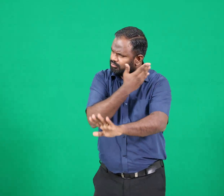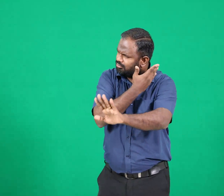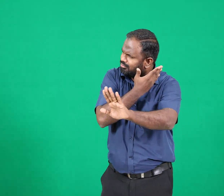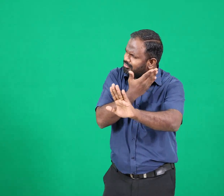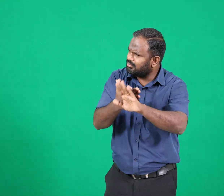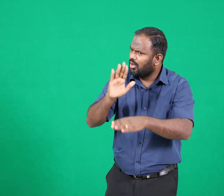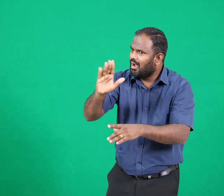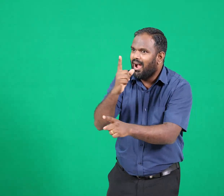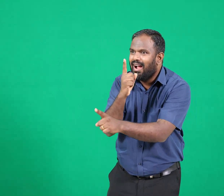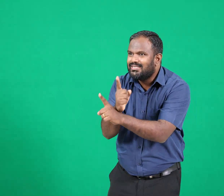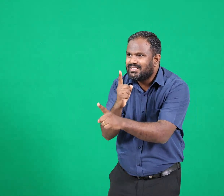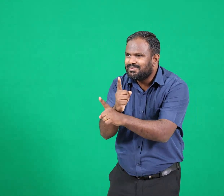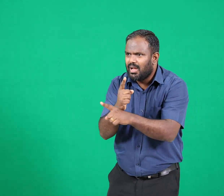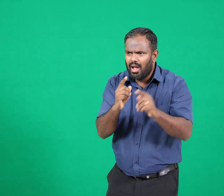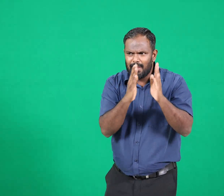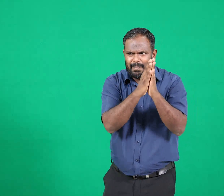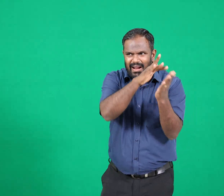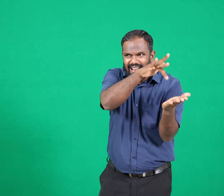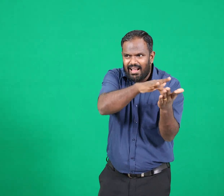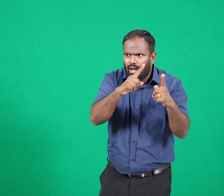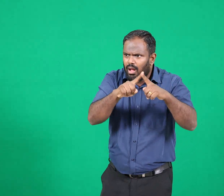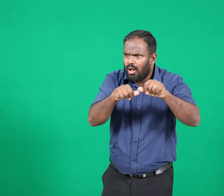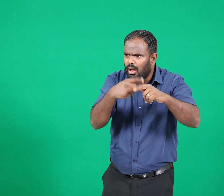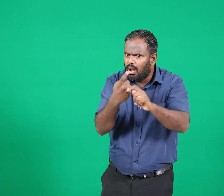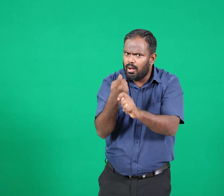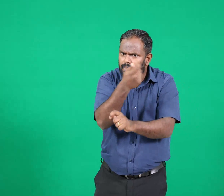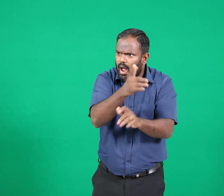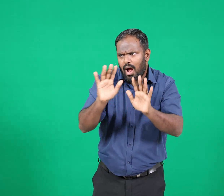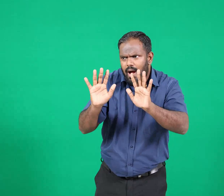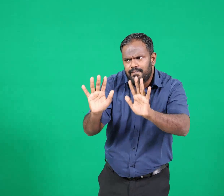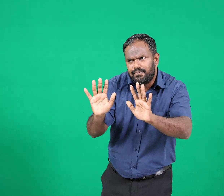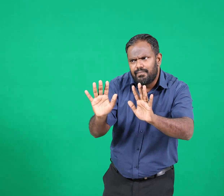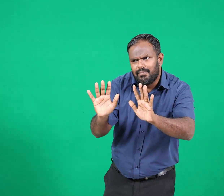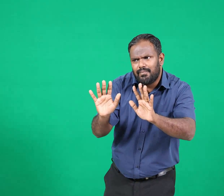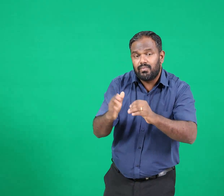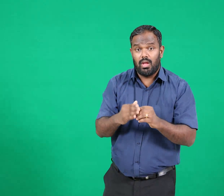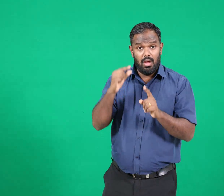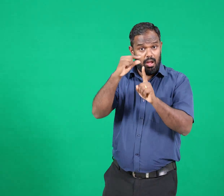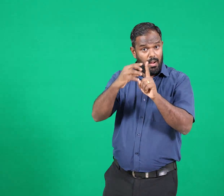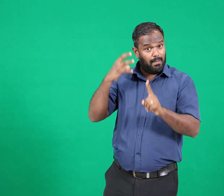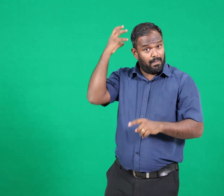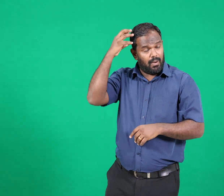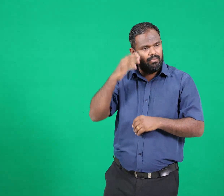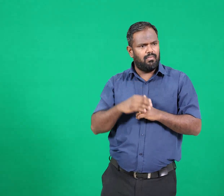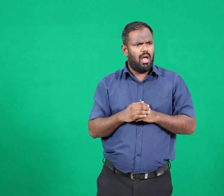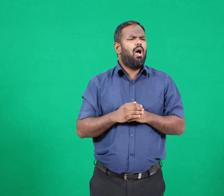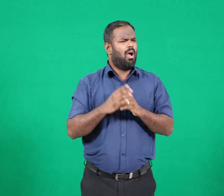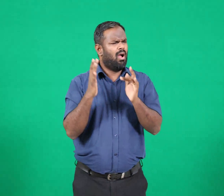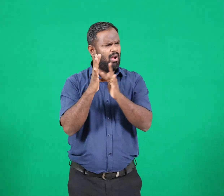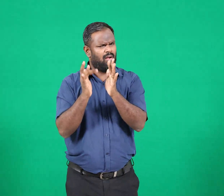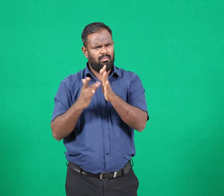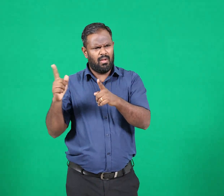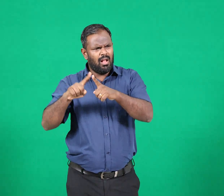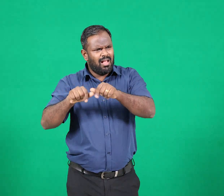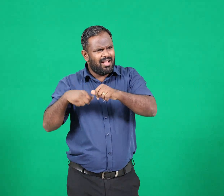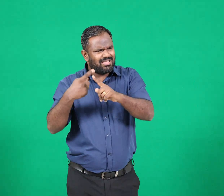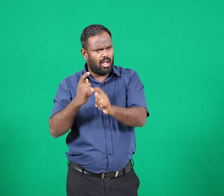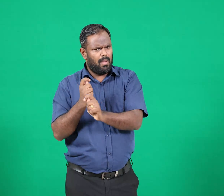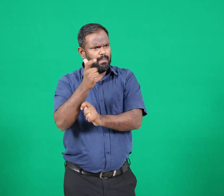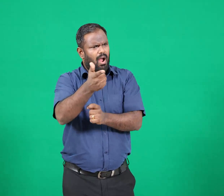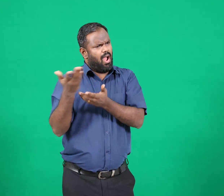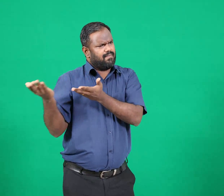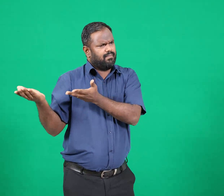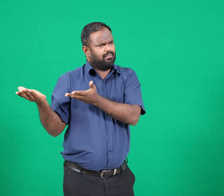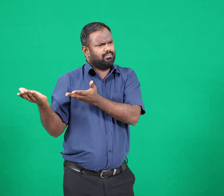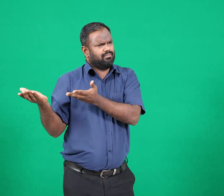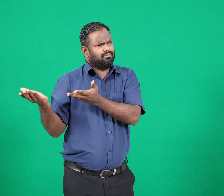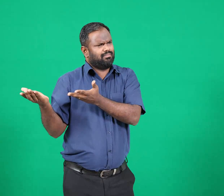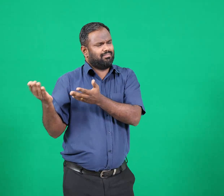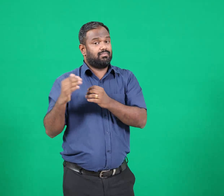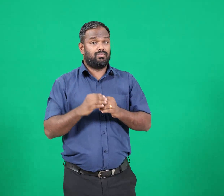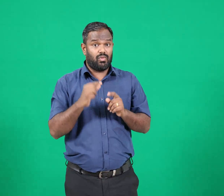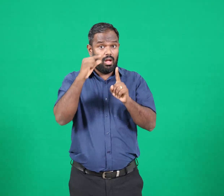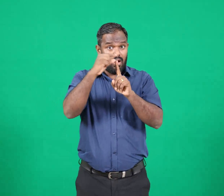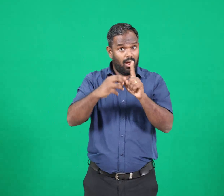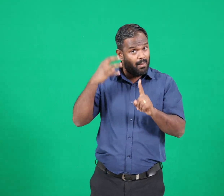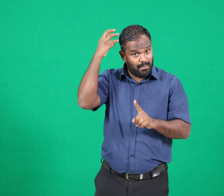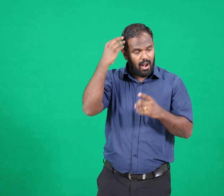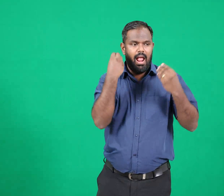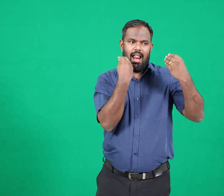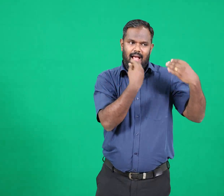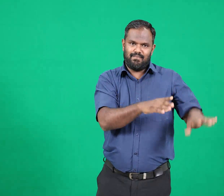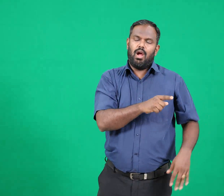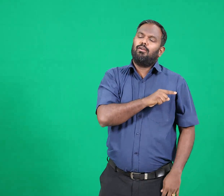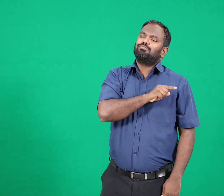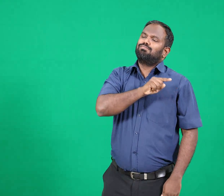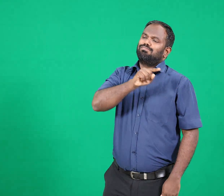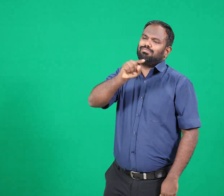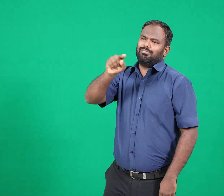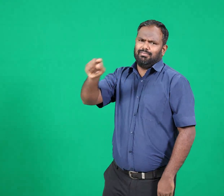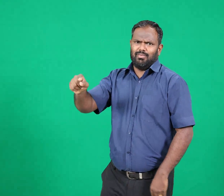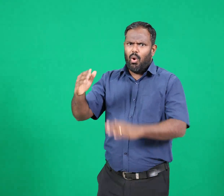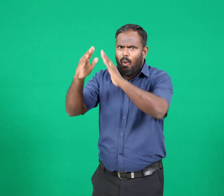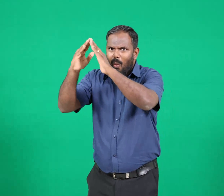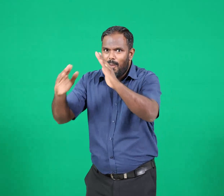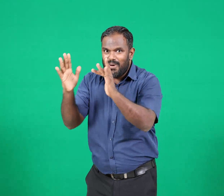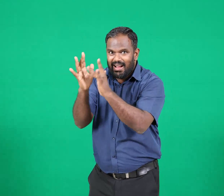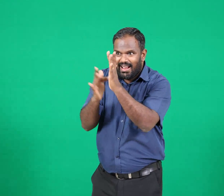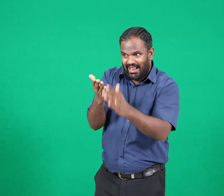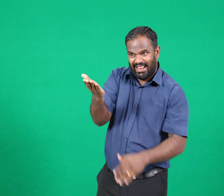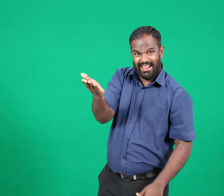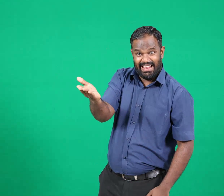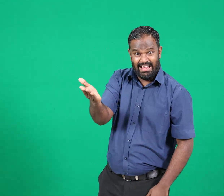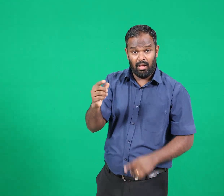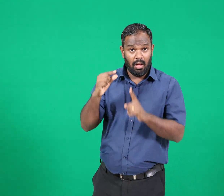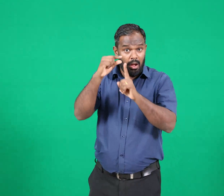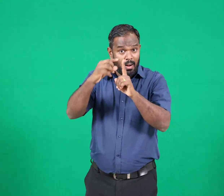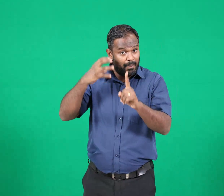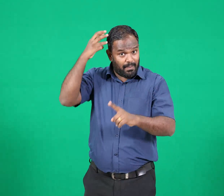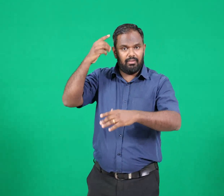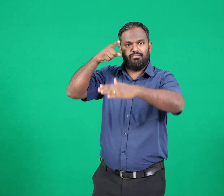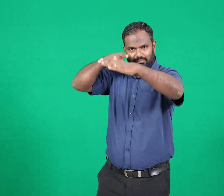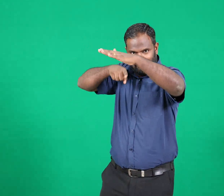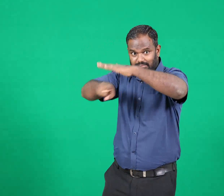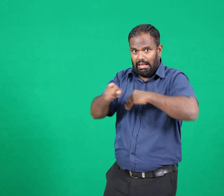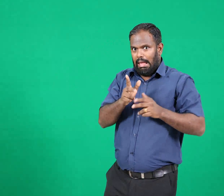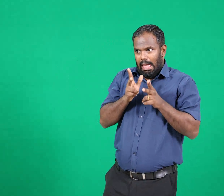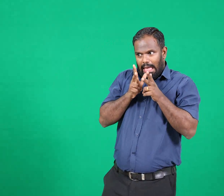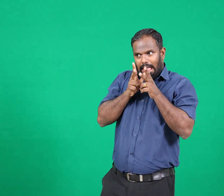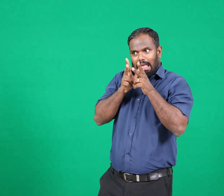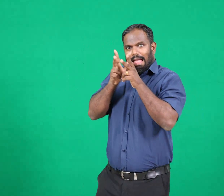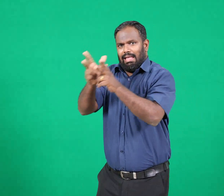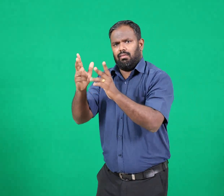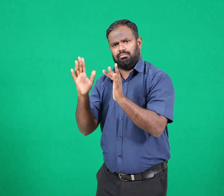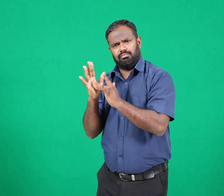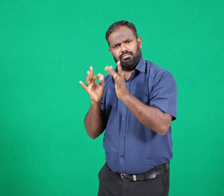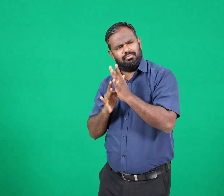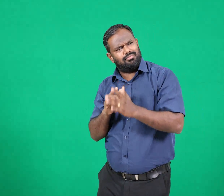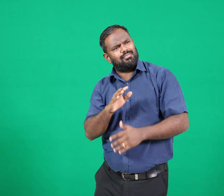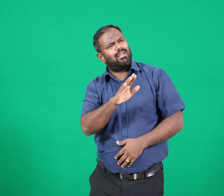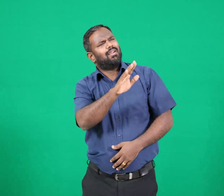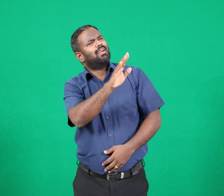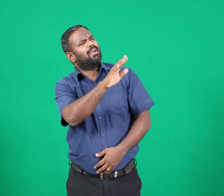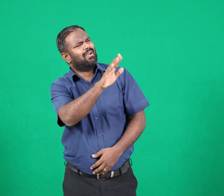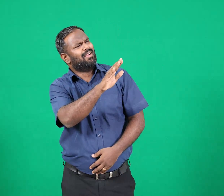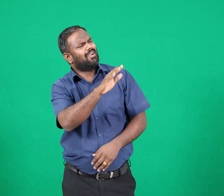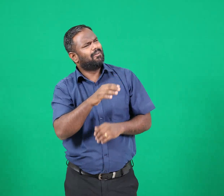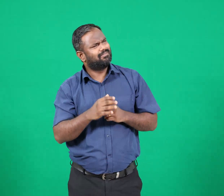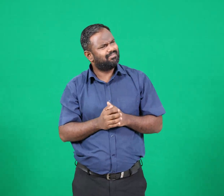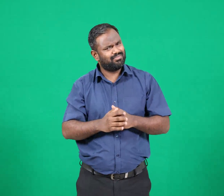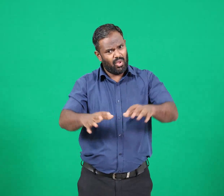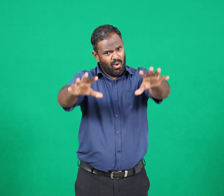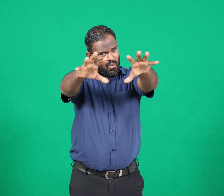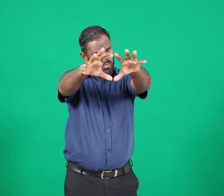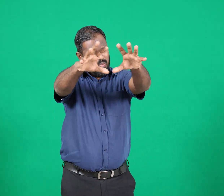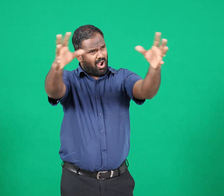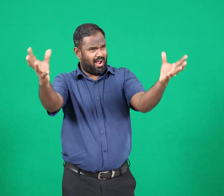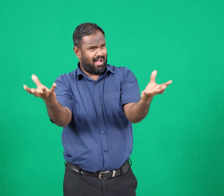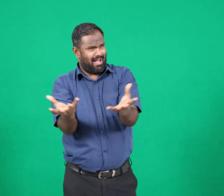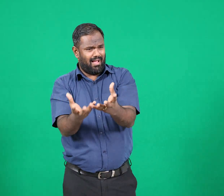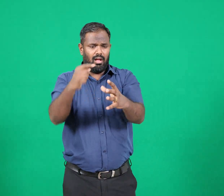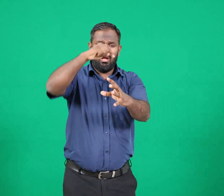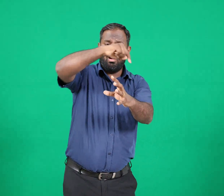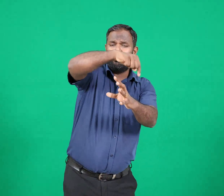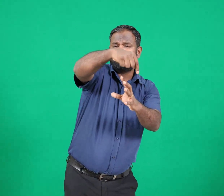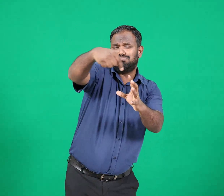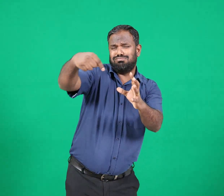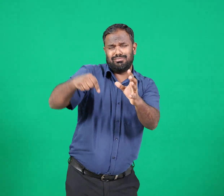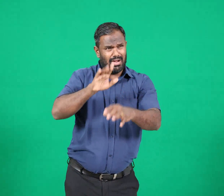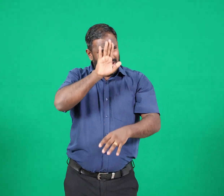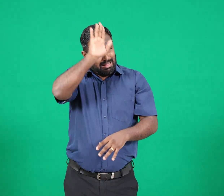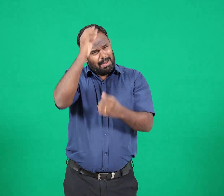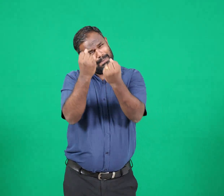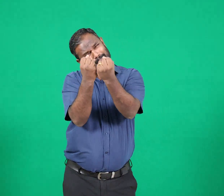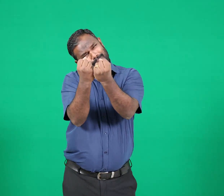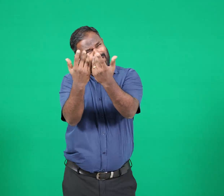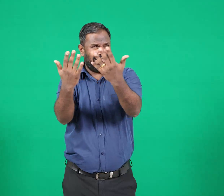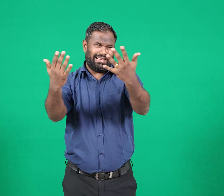"Yes," he answered. When Peter entered the house, Jesus preempted him. " What do you think, Simon?" He asked.